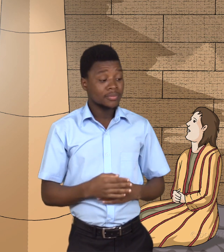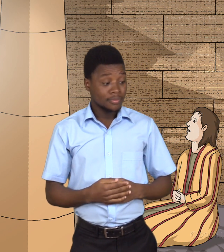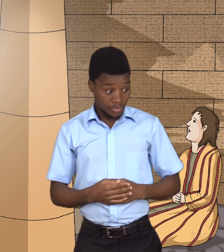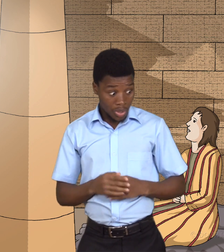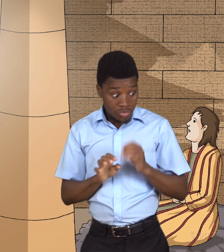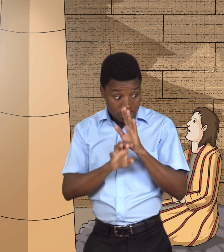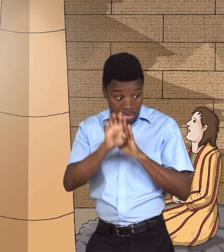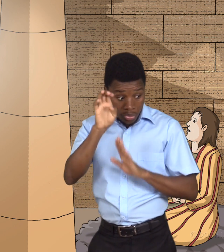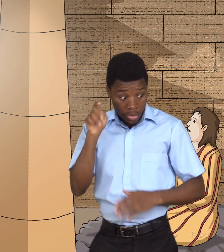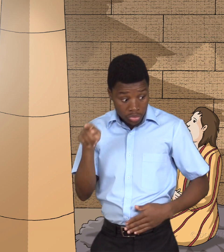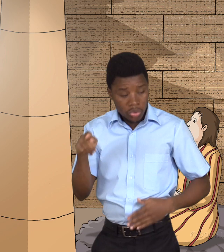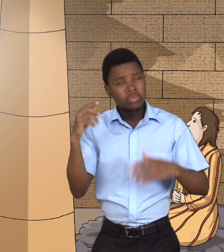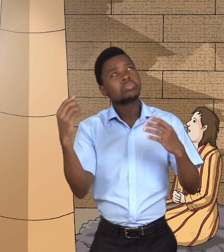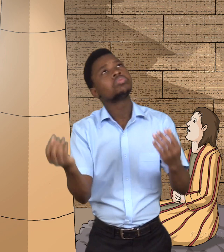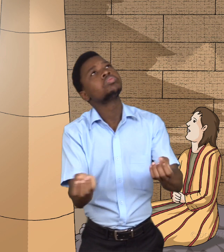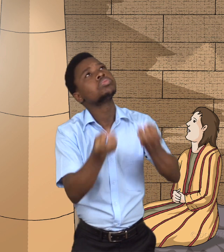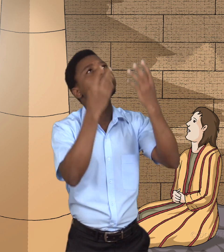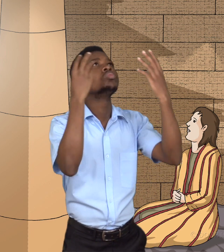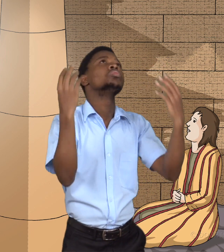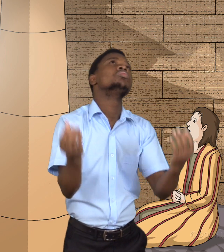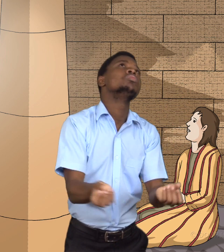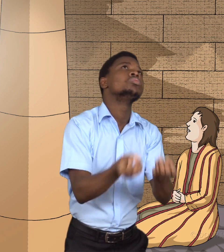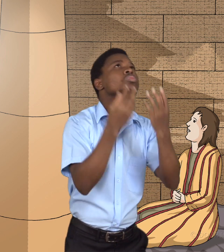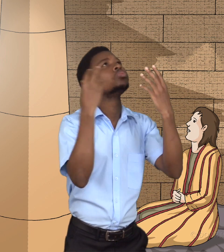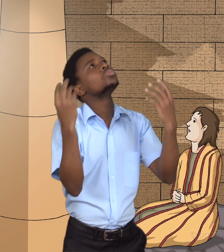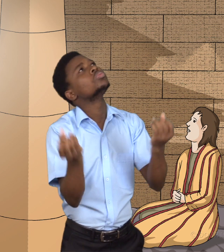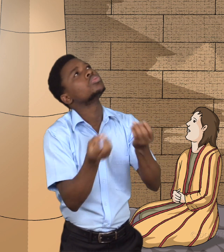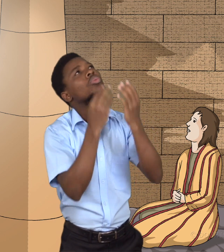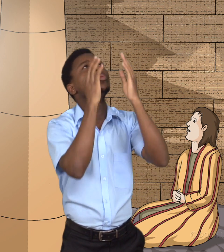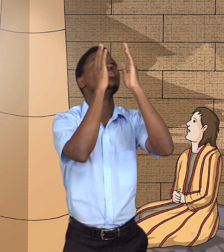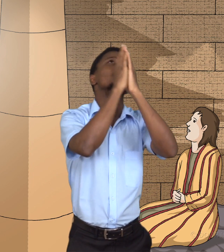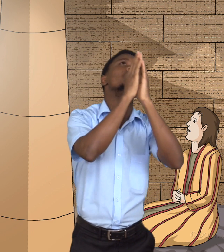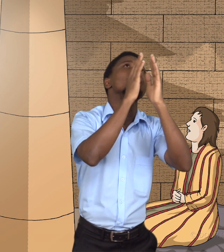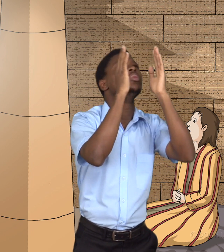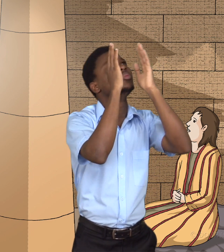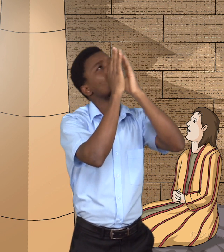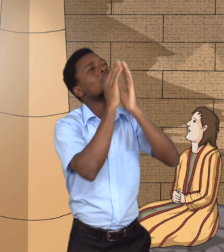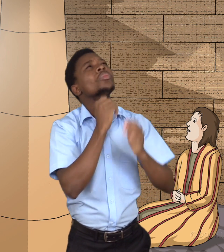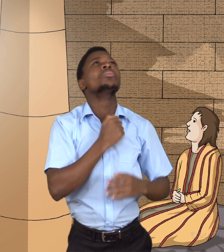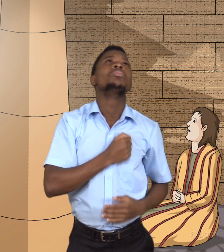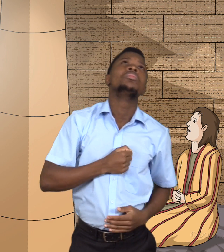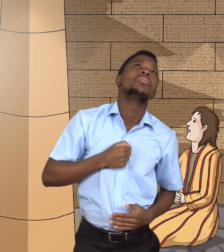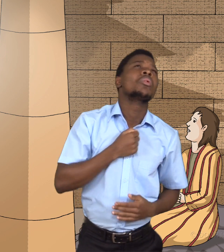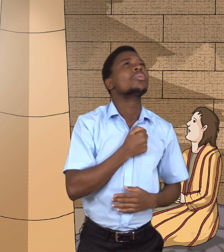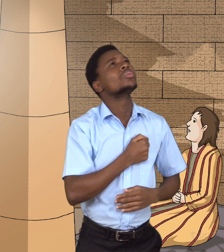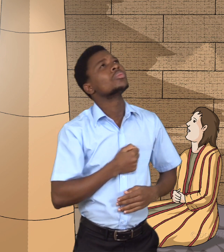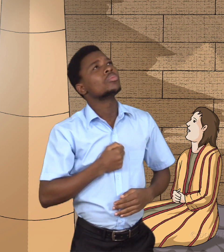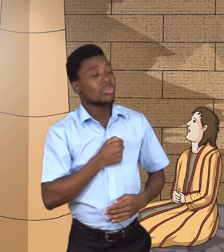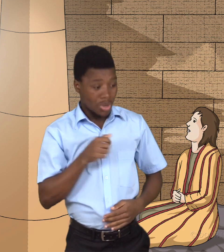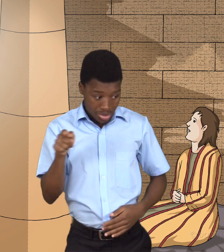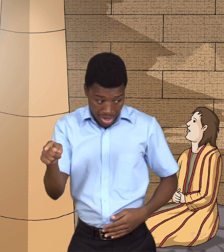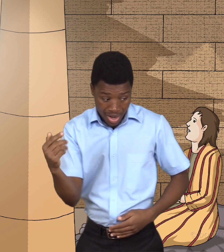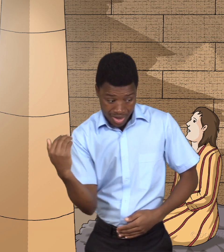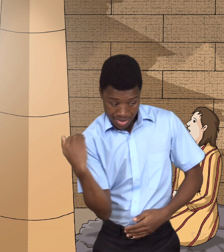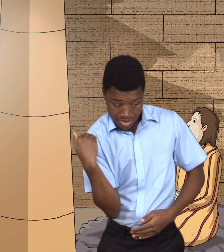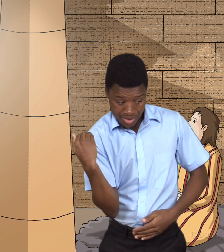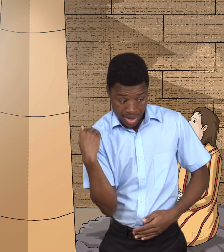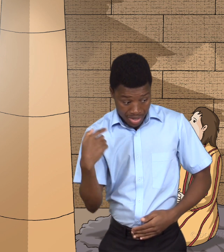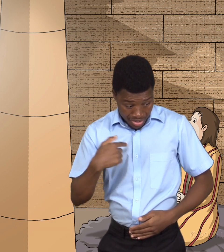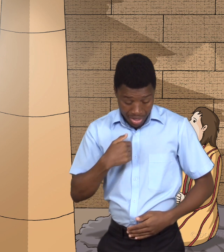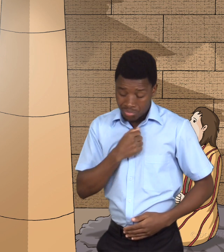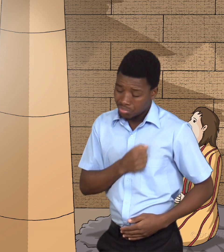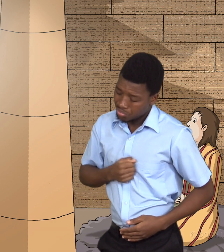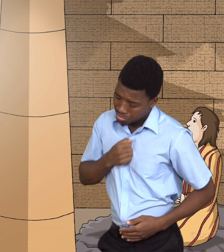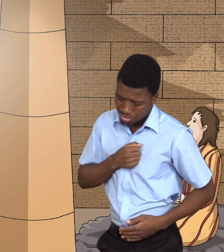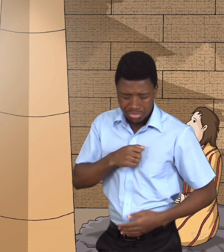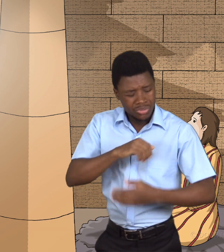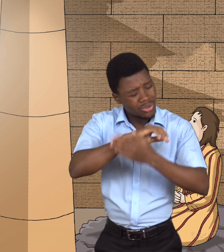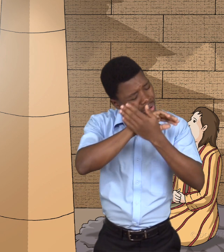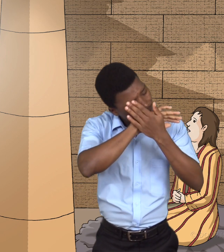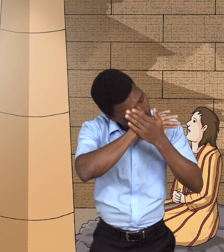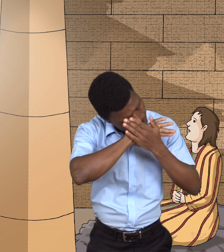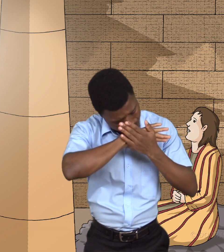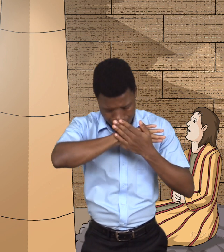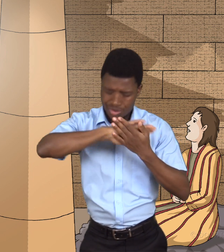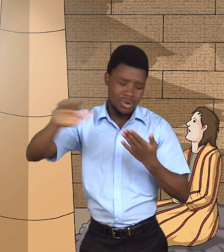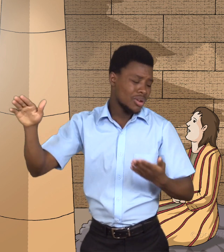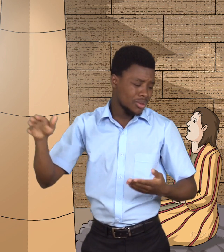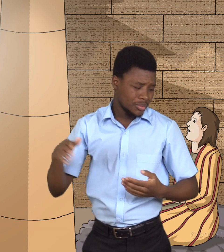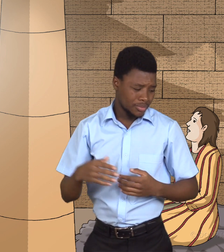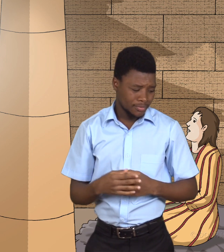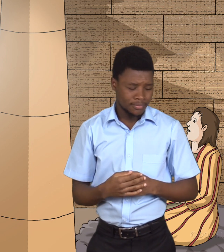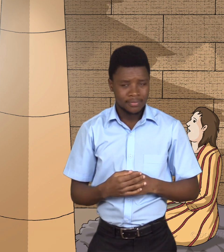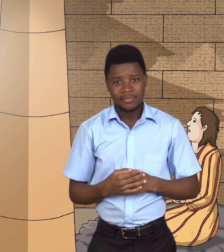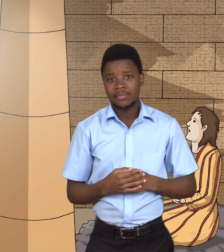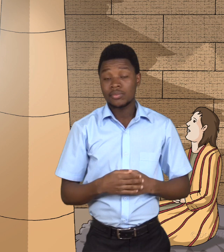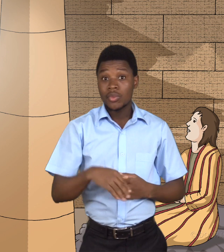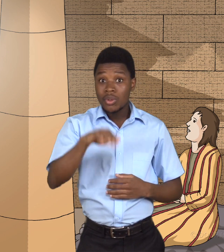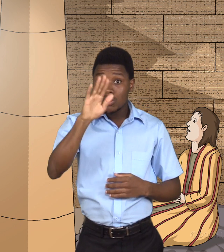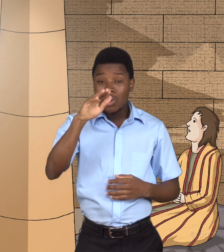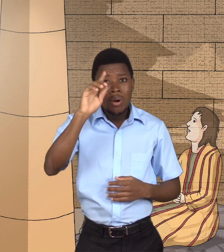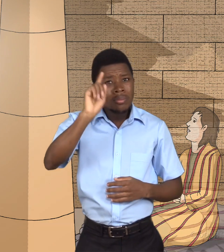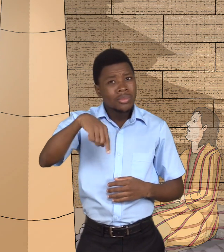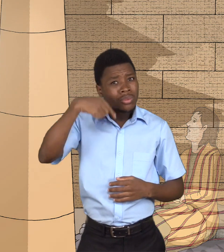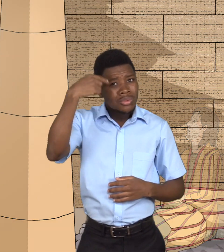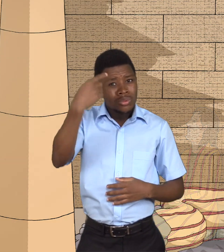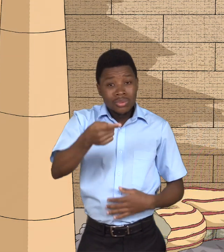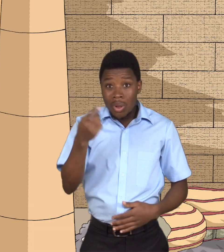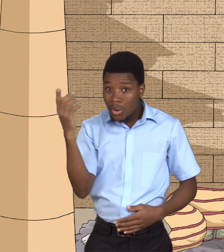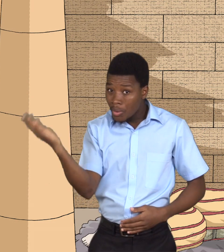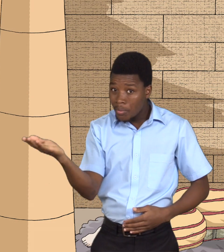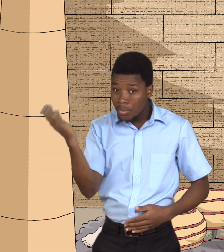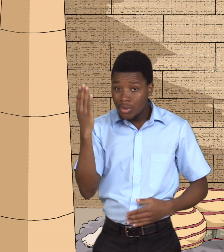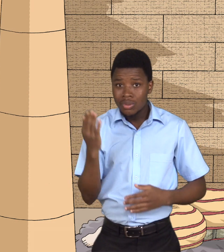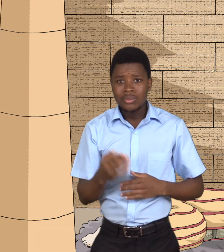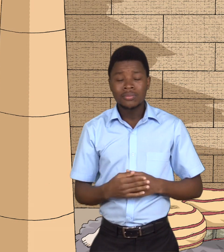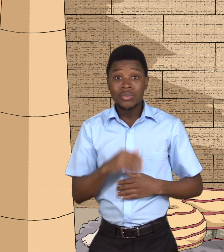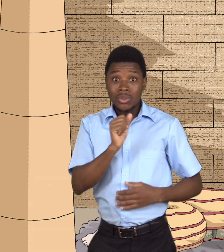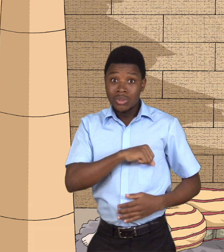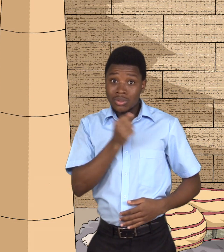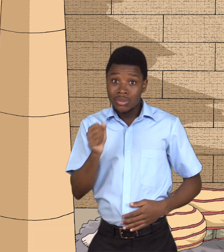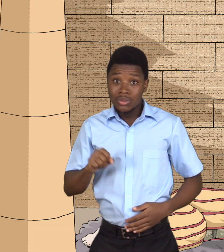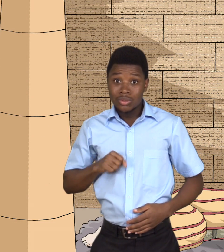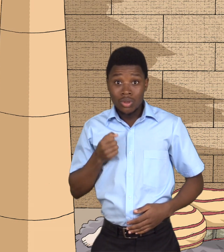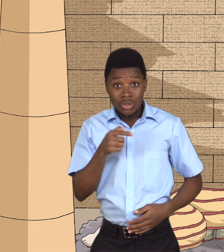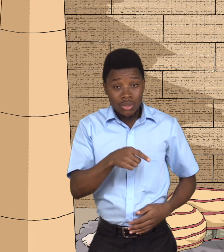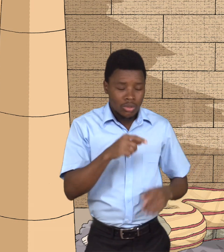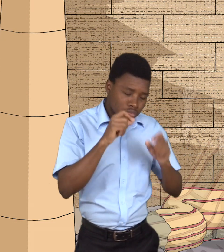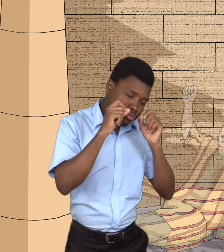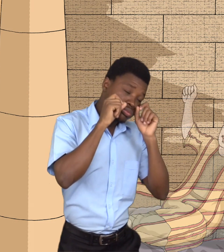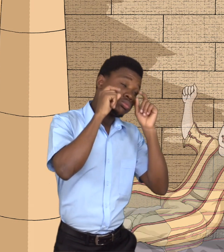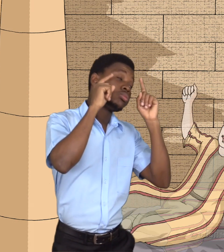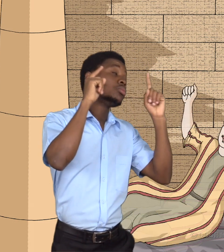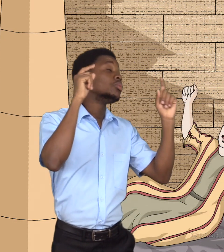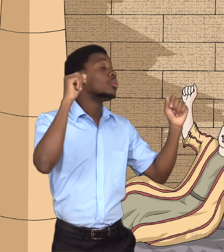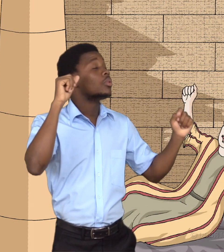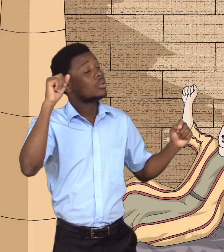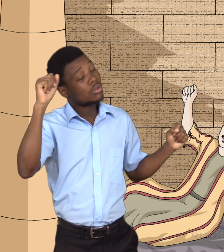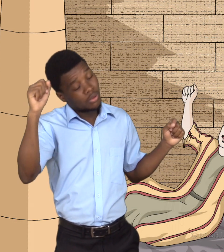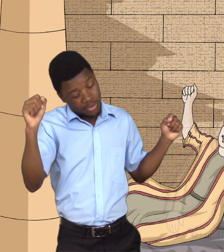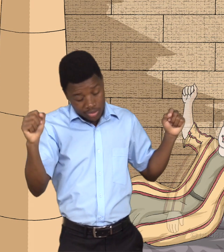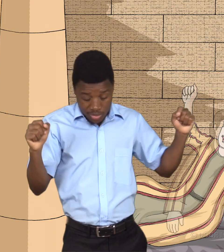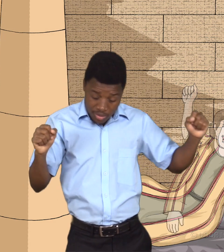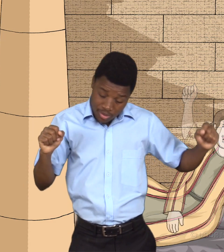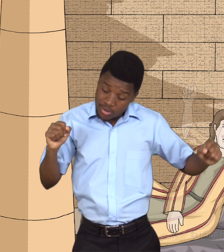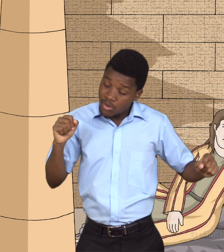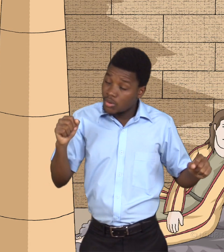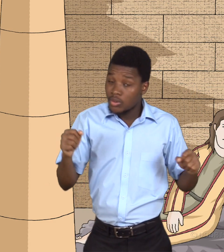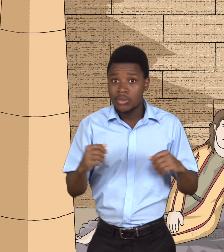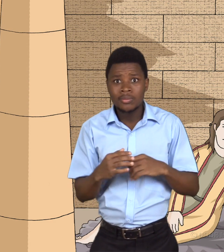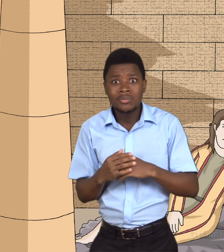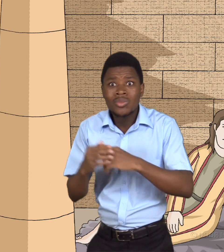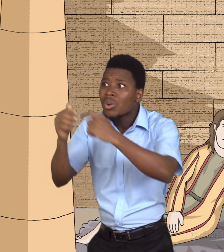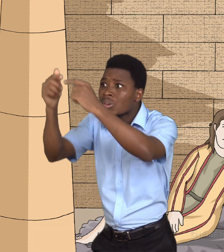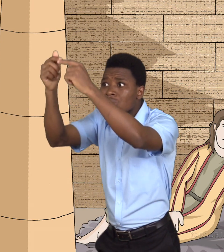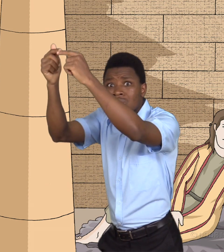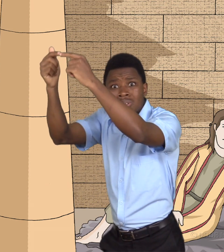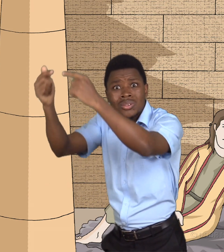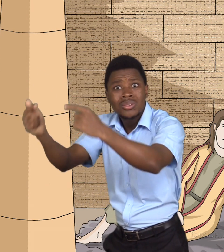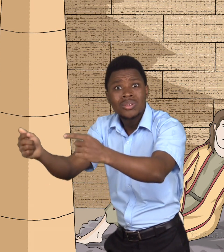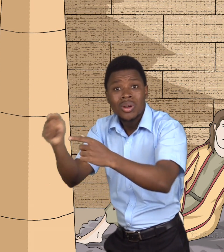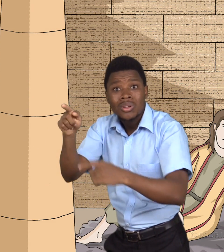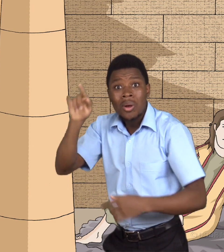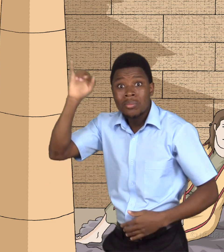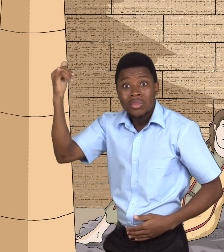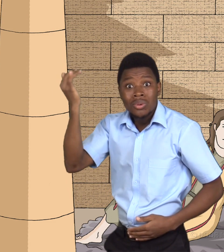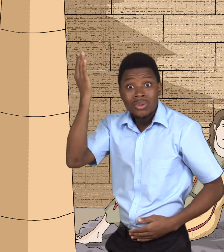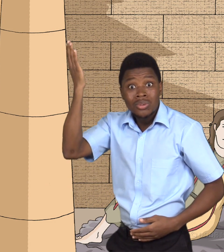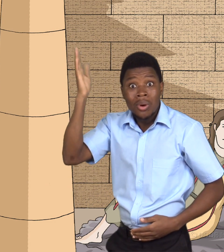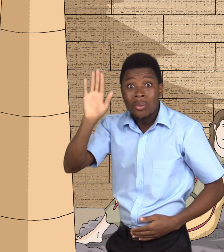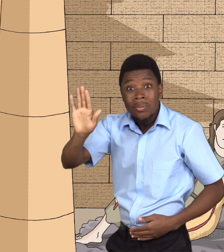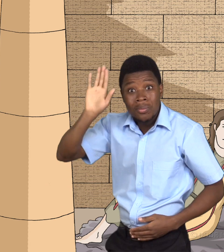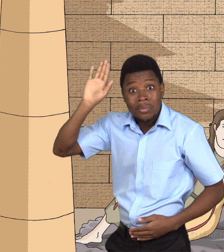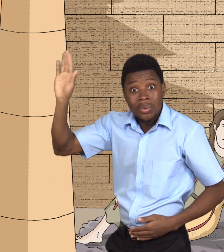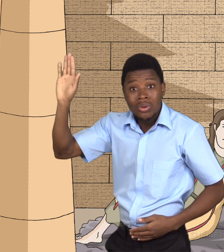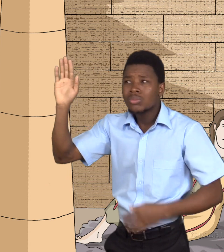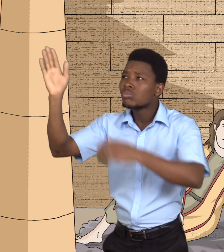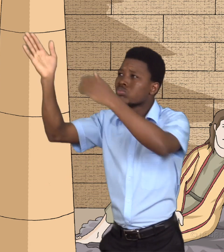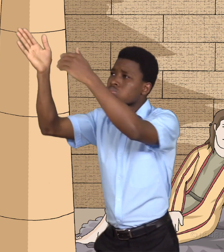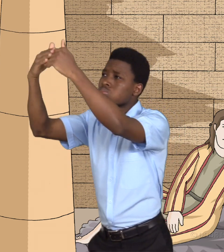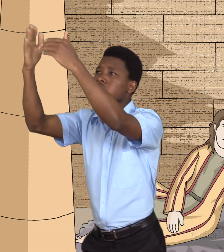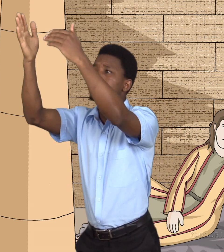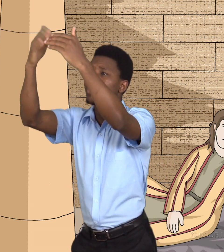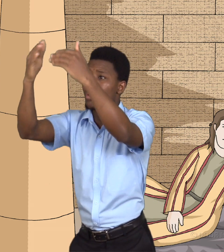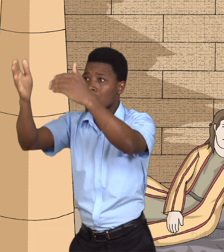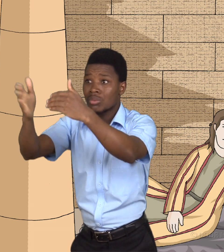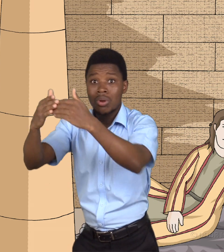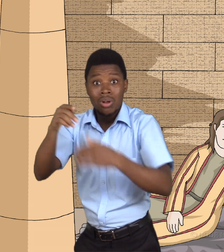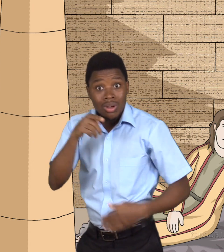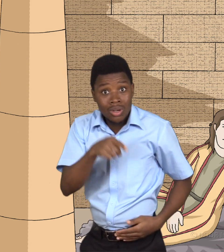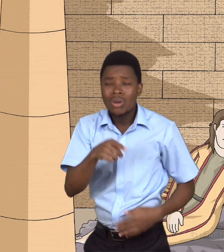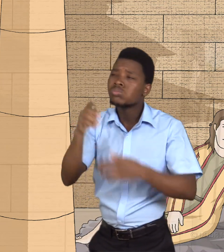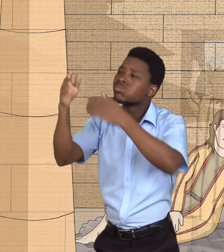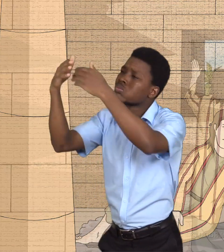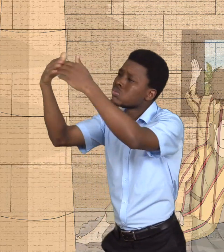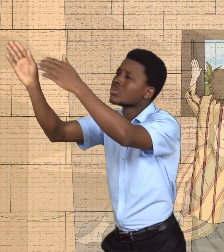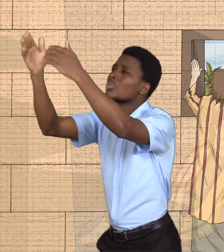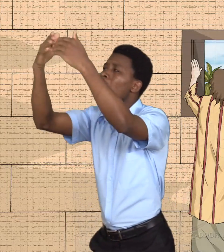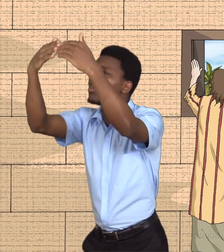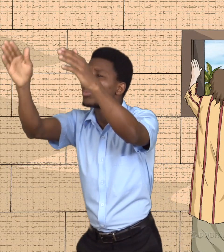Therefore I have sworn to the house of Eli, ‘The iniquity of Eli’s house shall never be atoned for by sacrifice or offering.’” Samuel lay down until the morning;